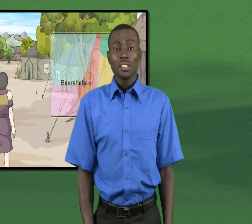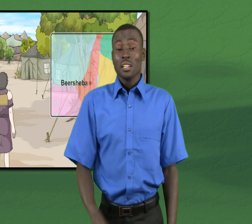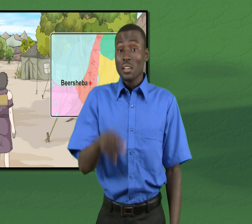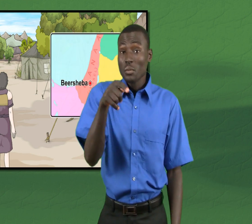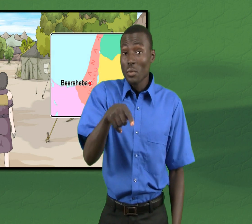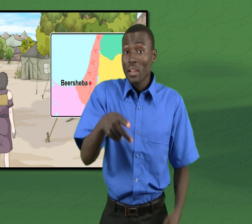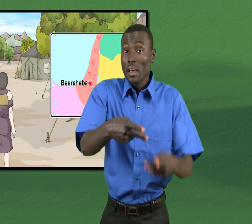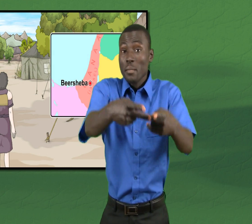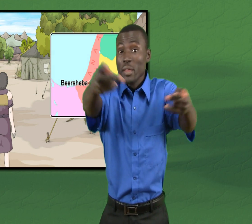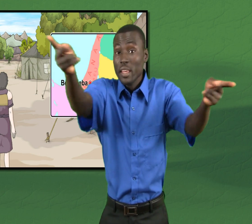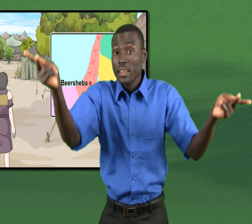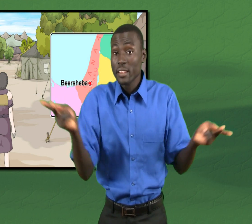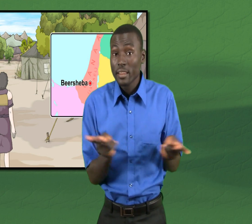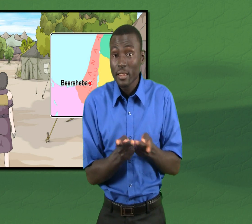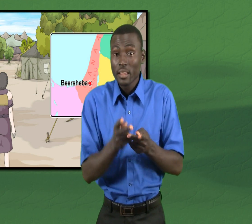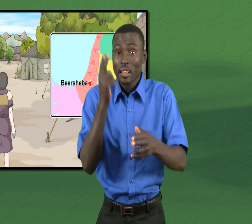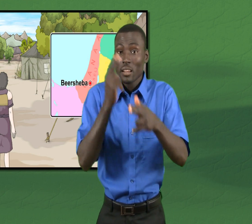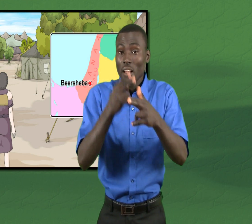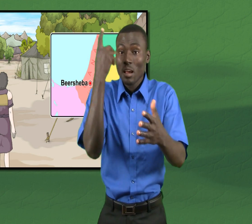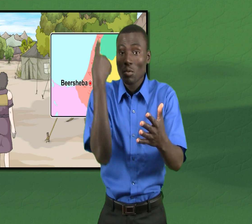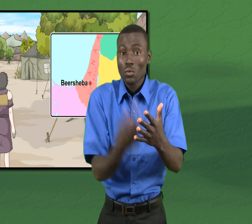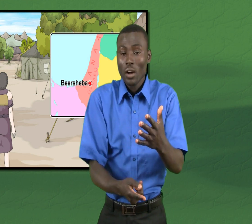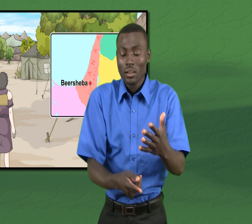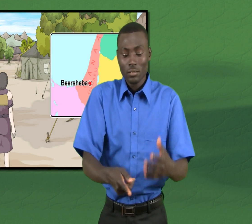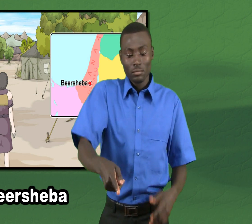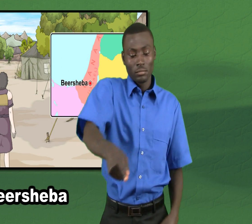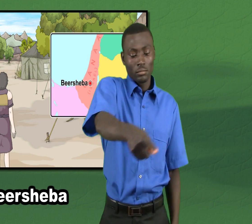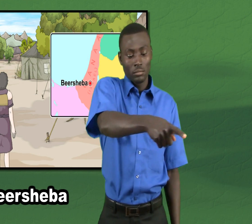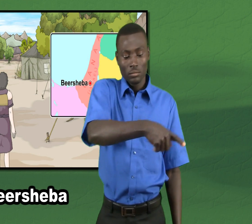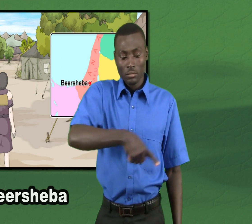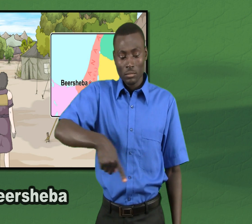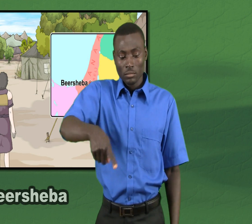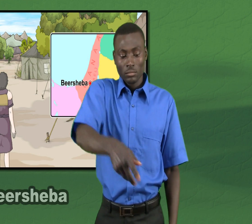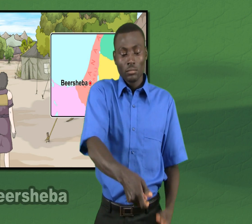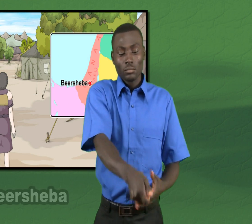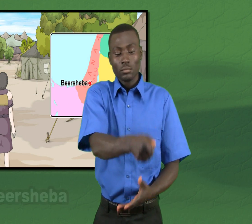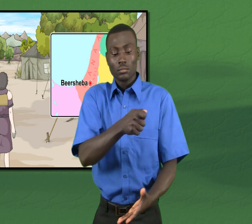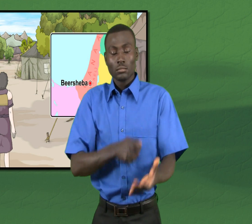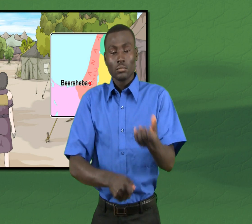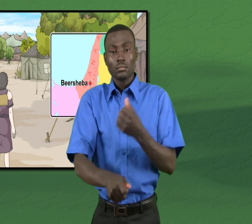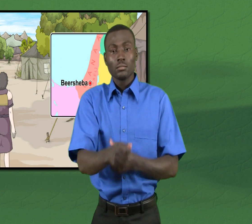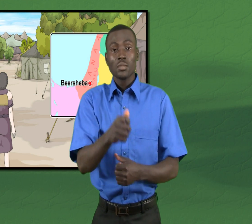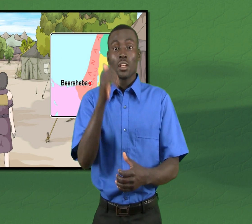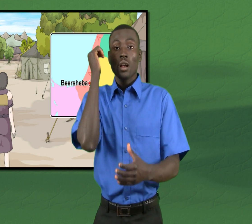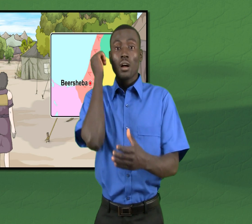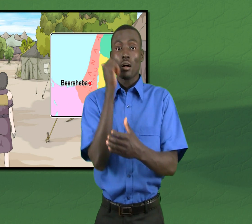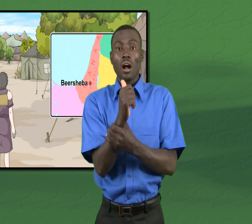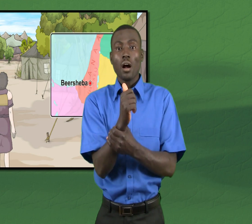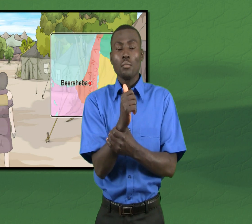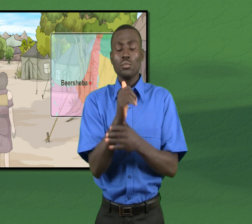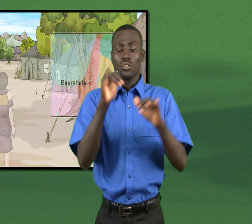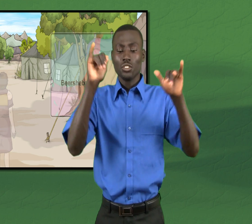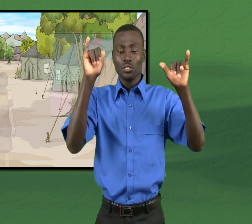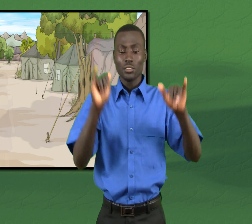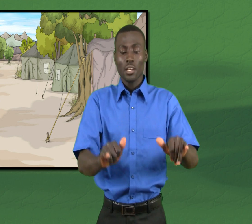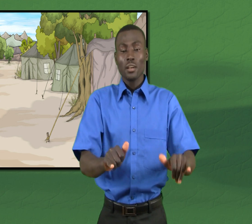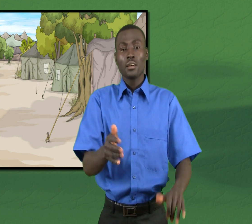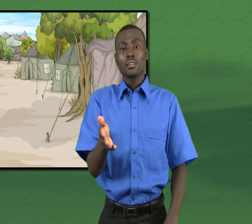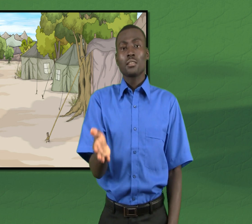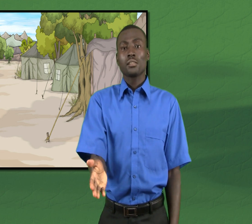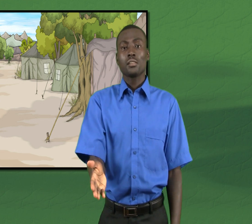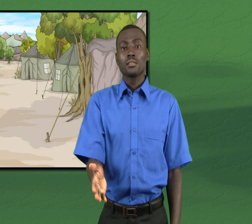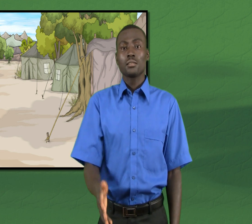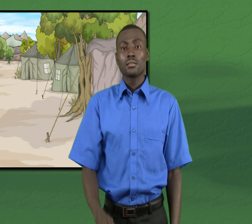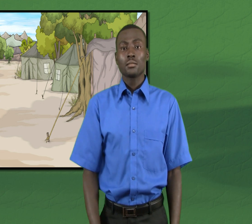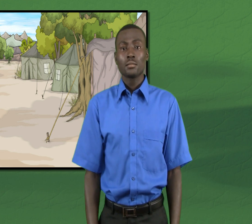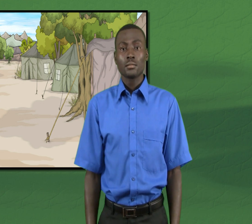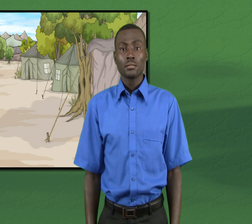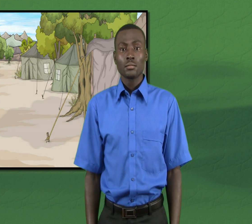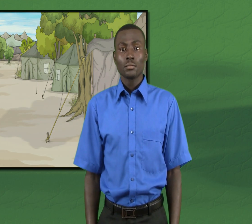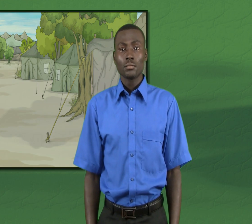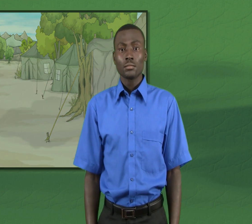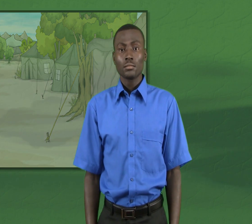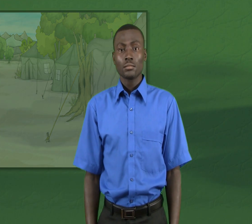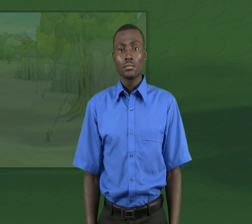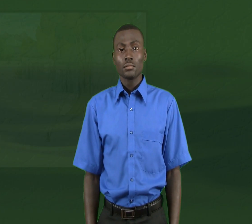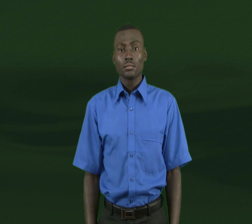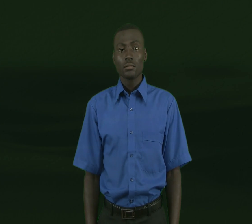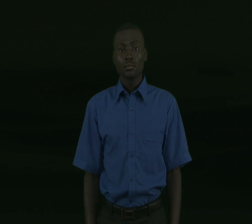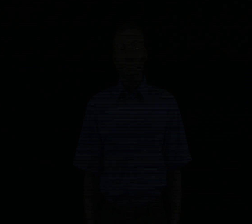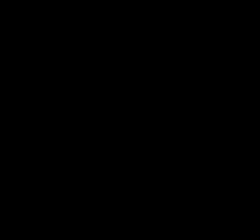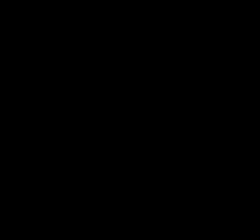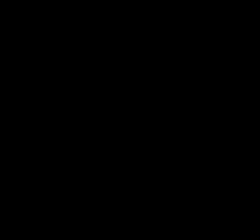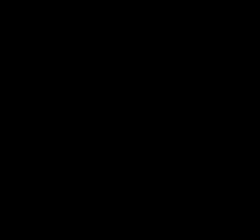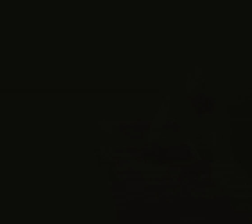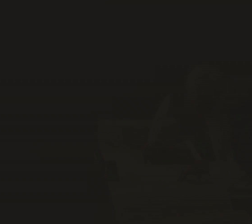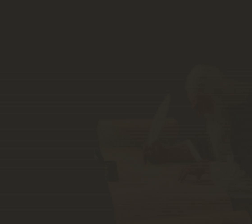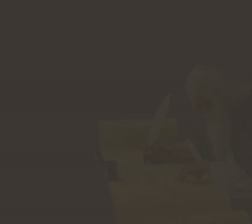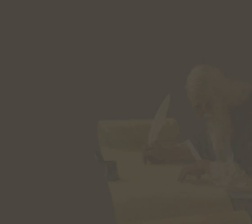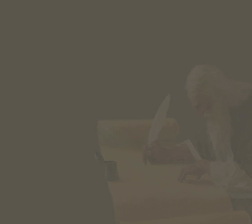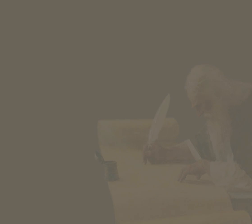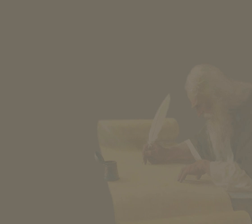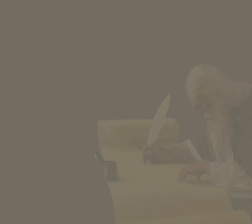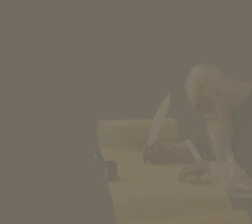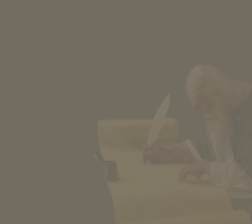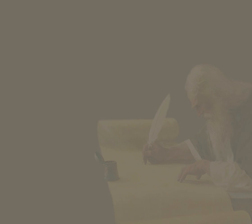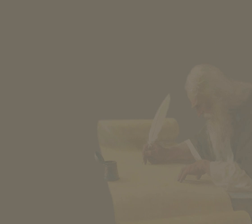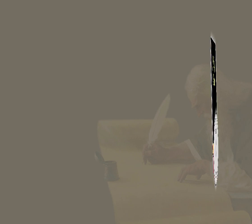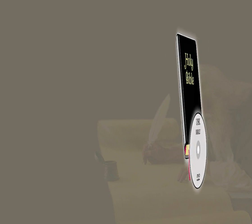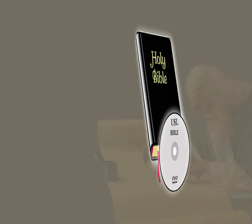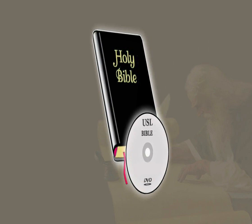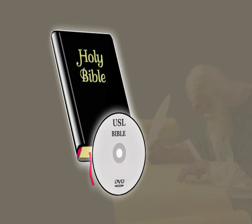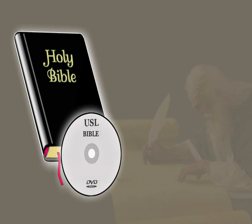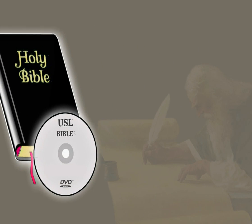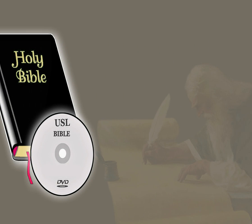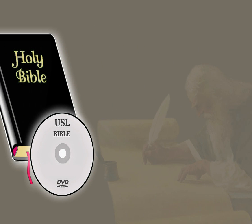And Abraham settled in Beersheba.